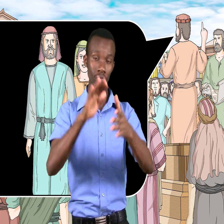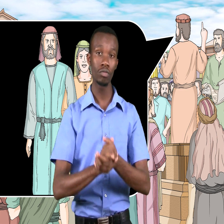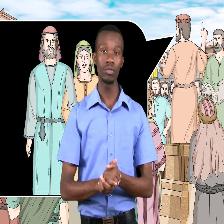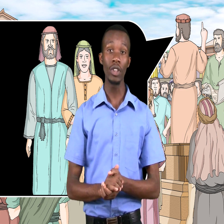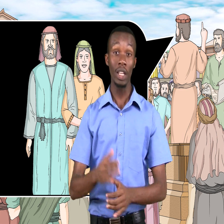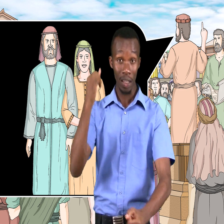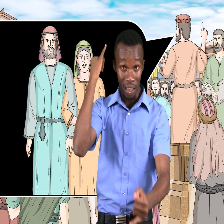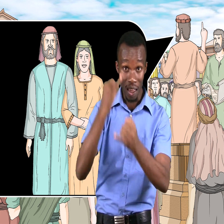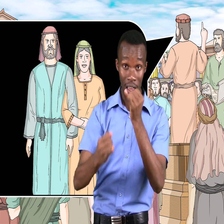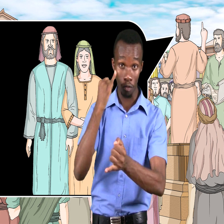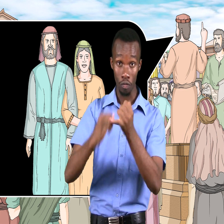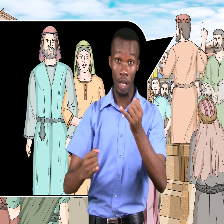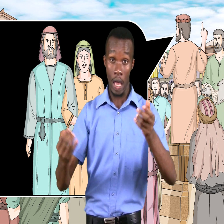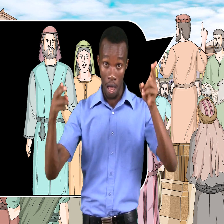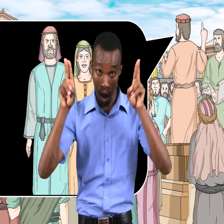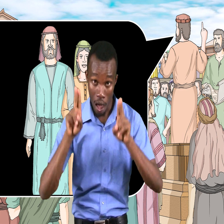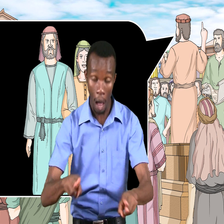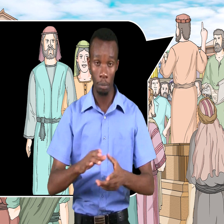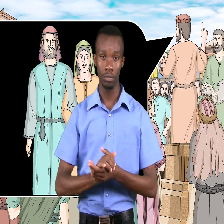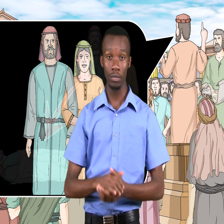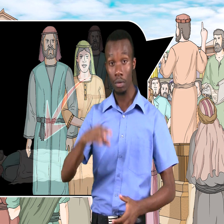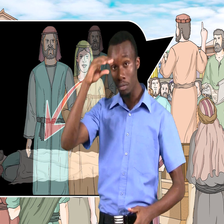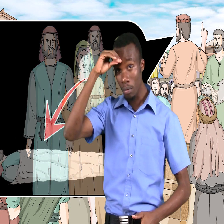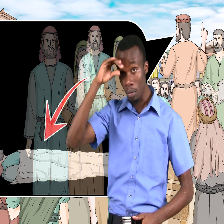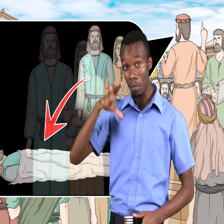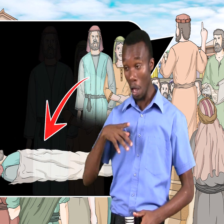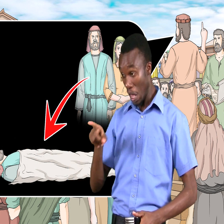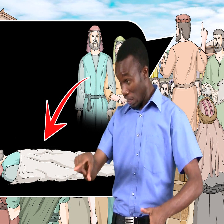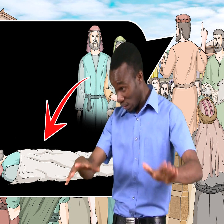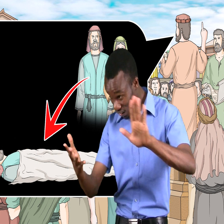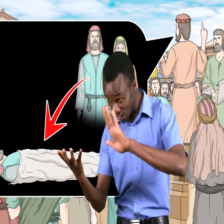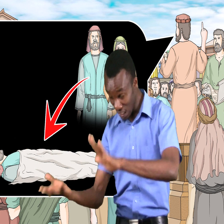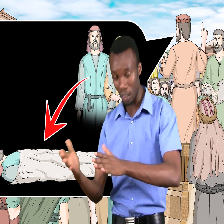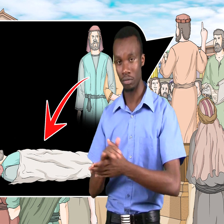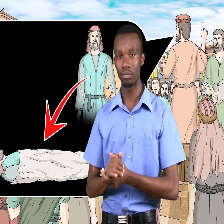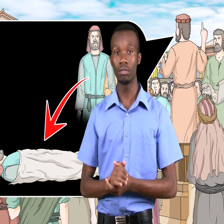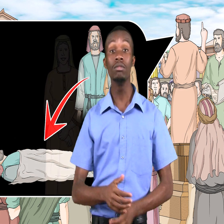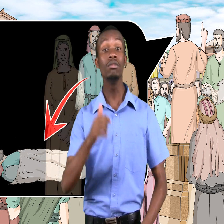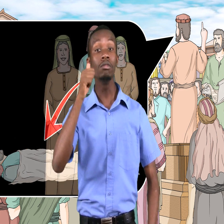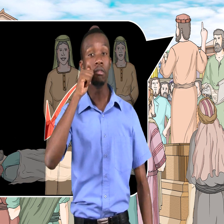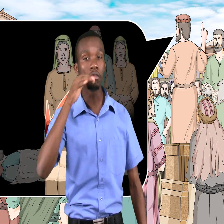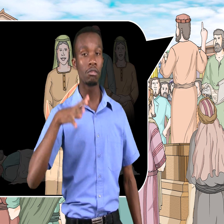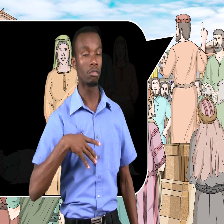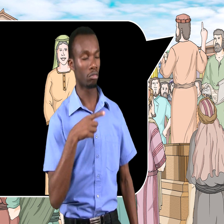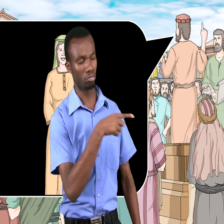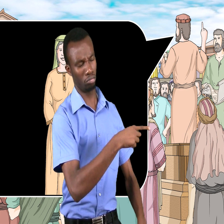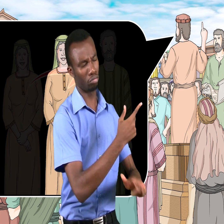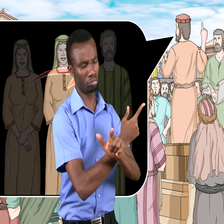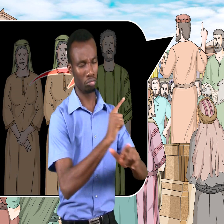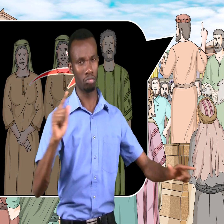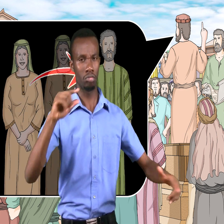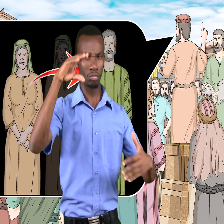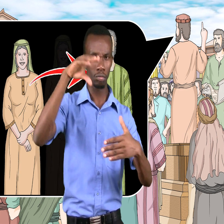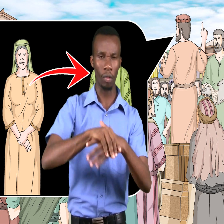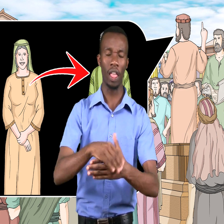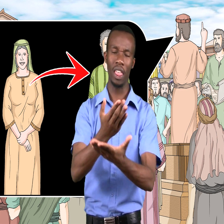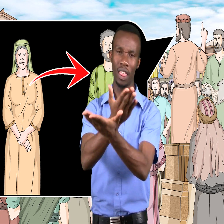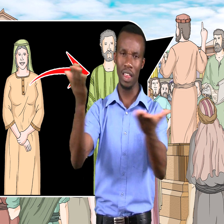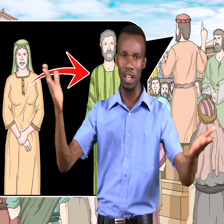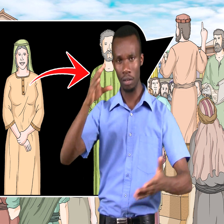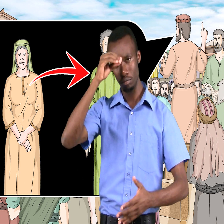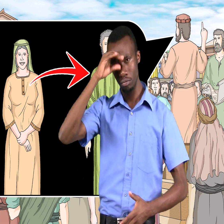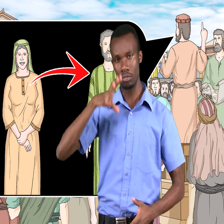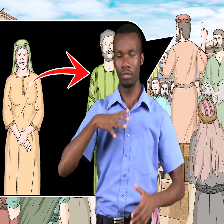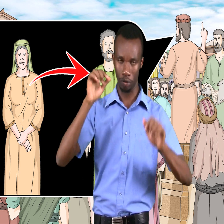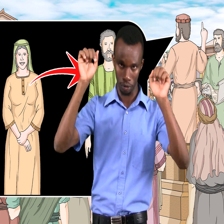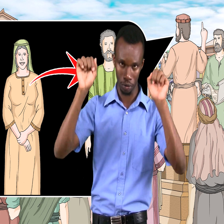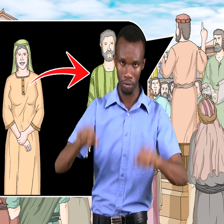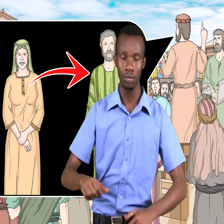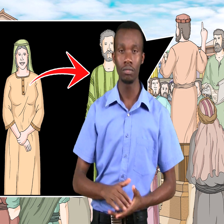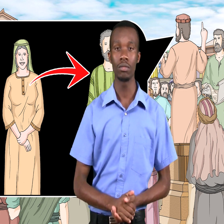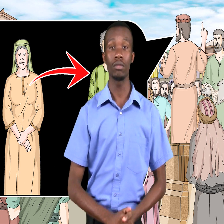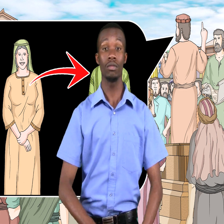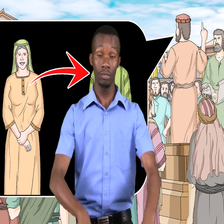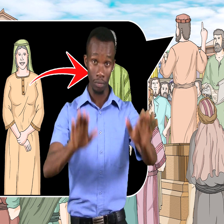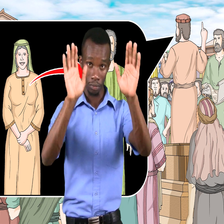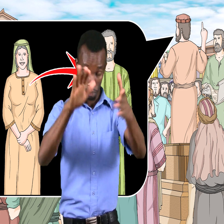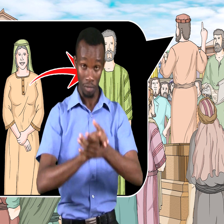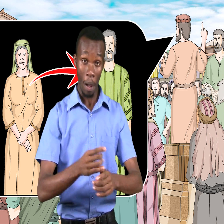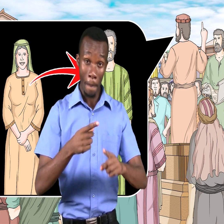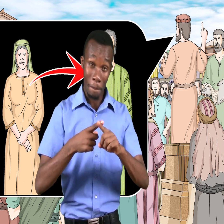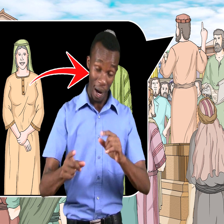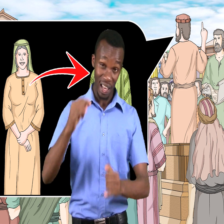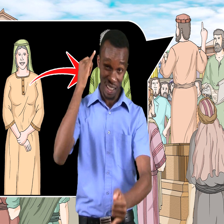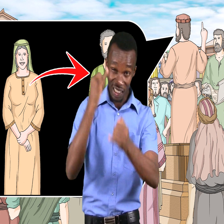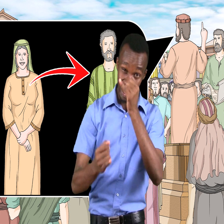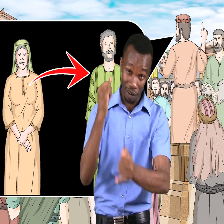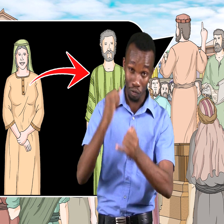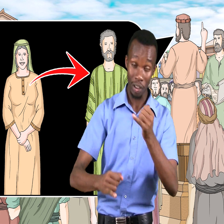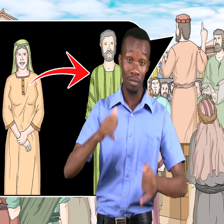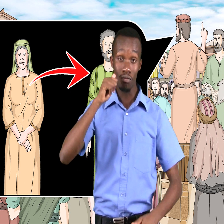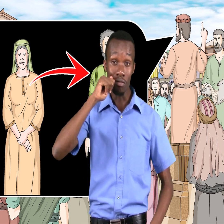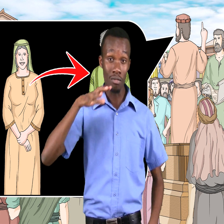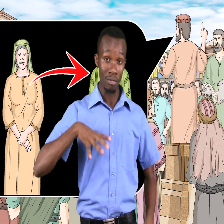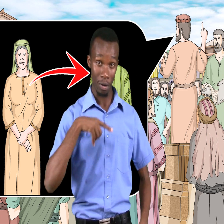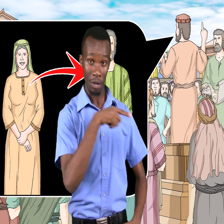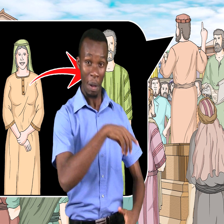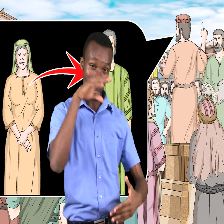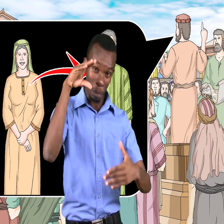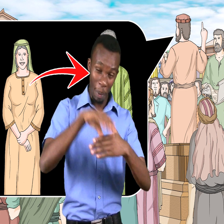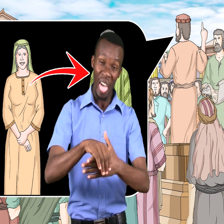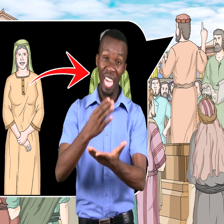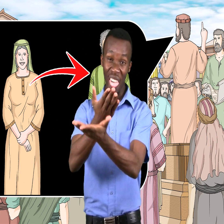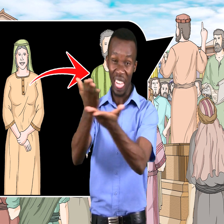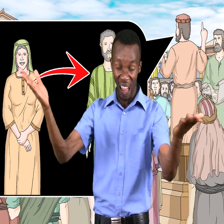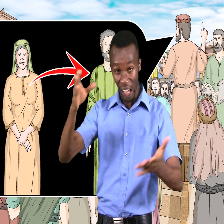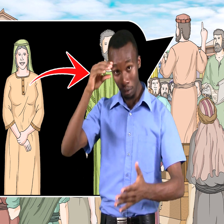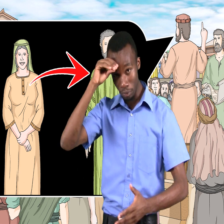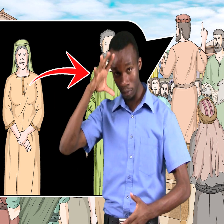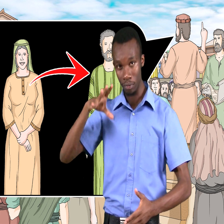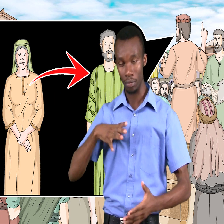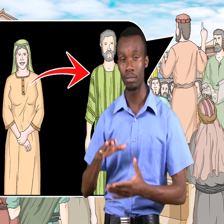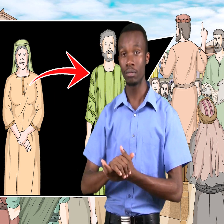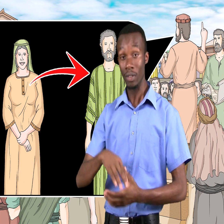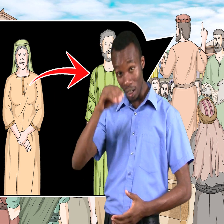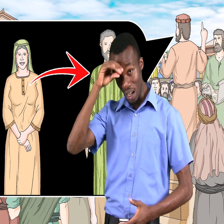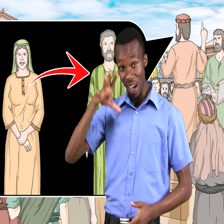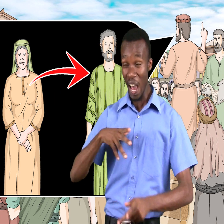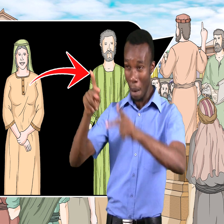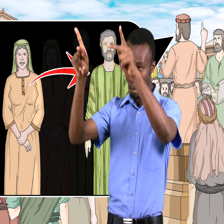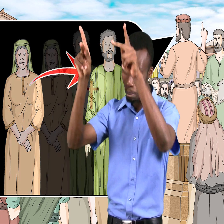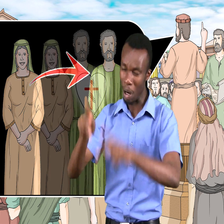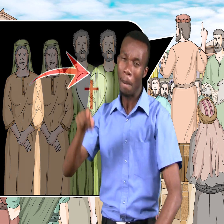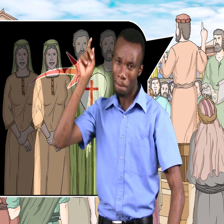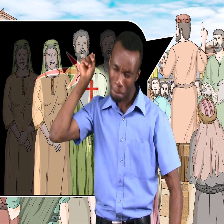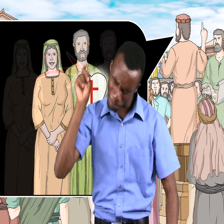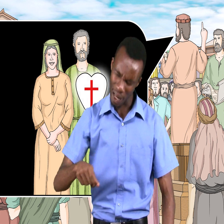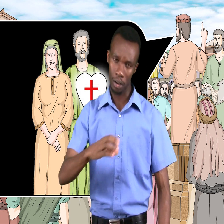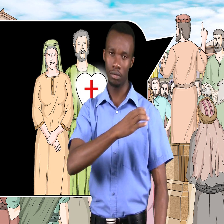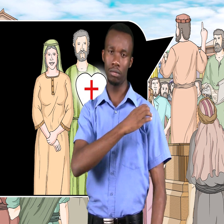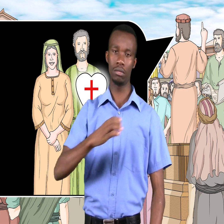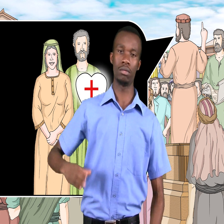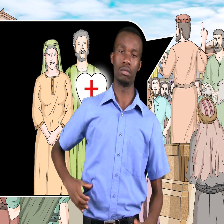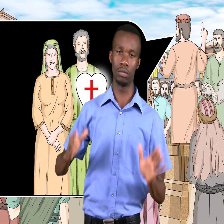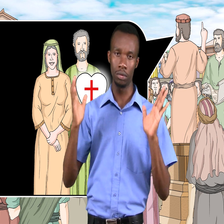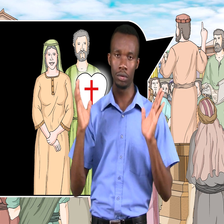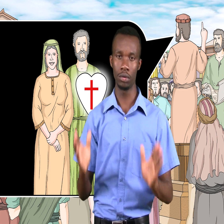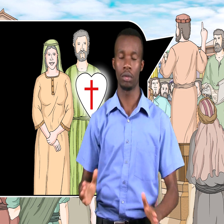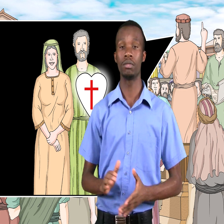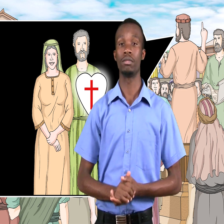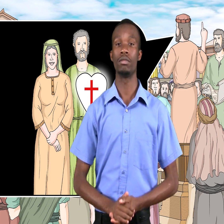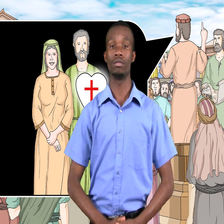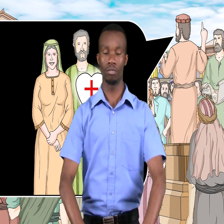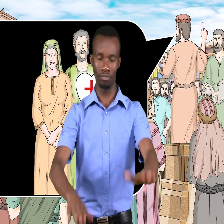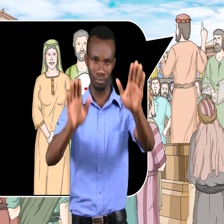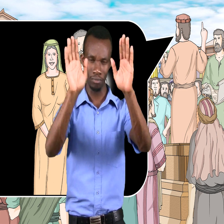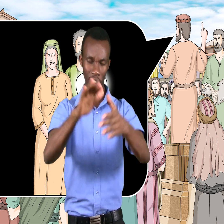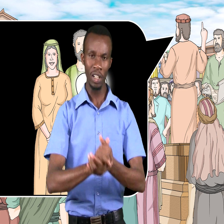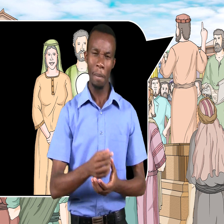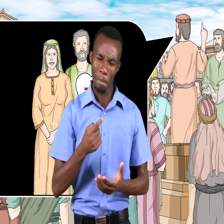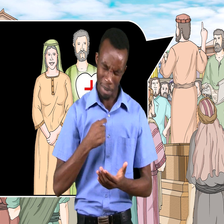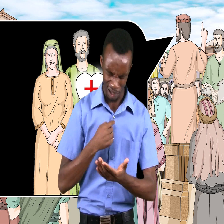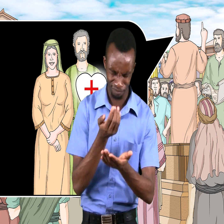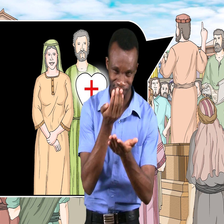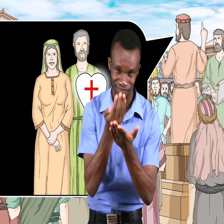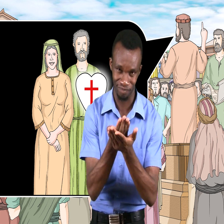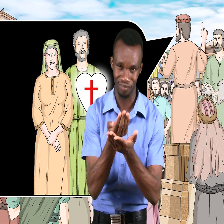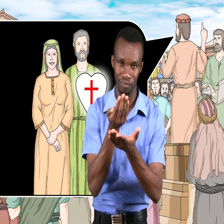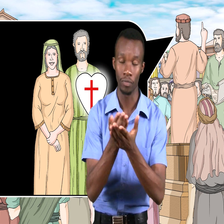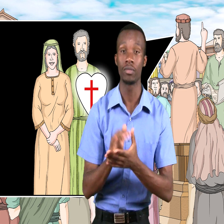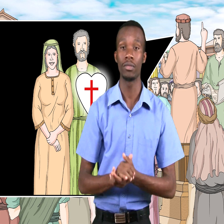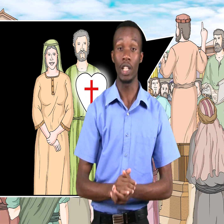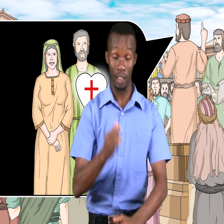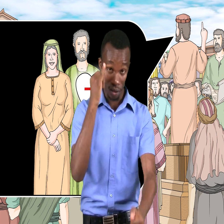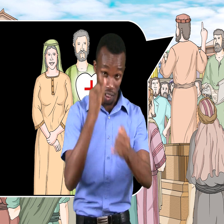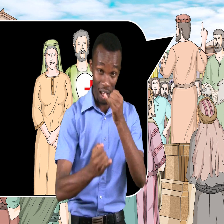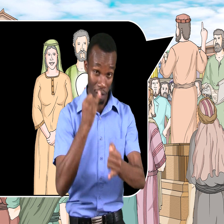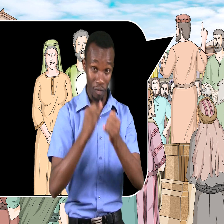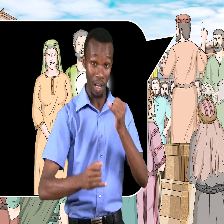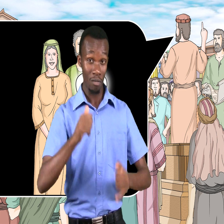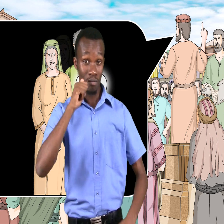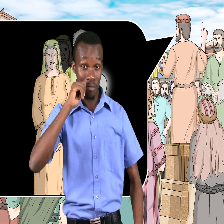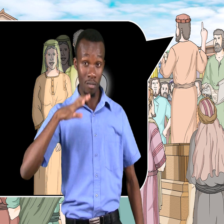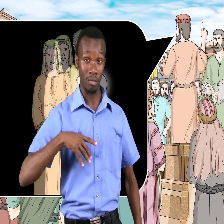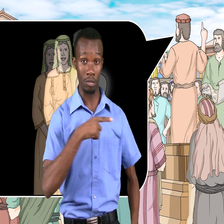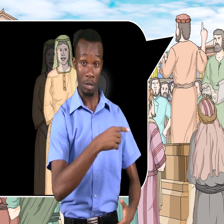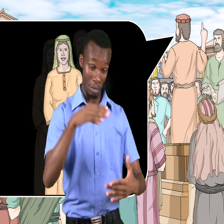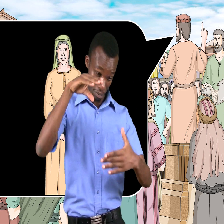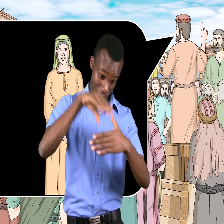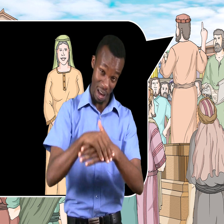But if her husband dies, she is free to marry anyone she wishes, as long as he belongs to the Lord.